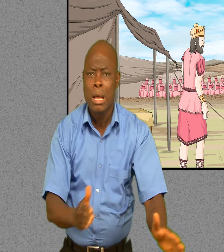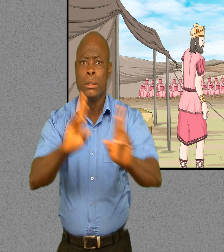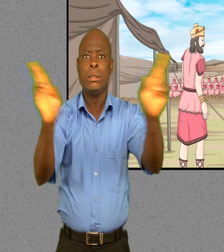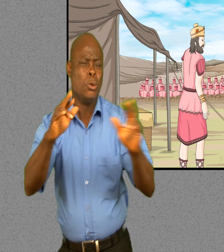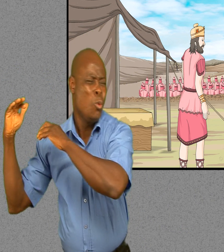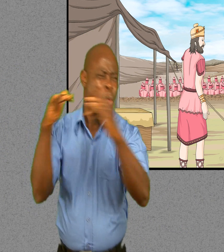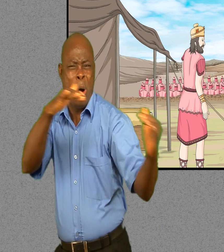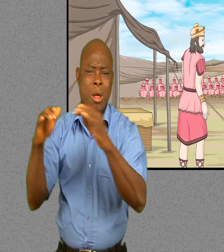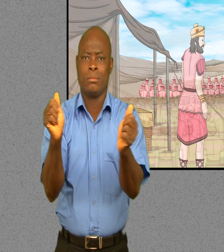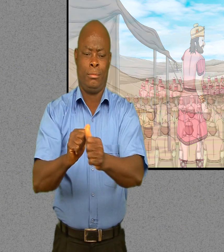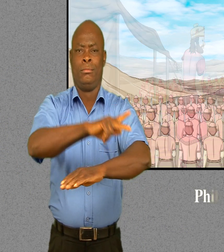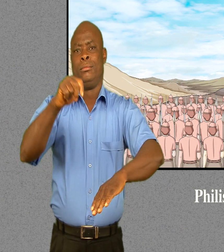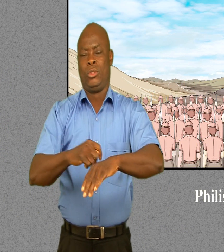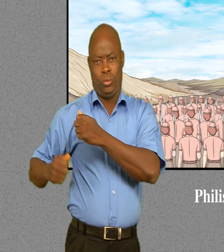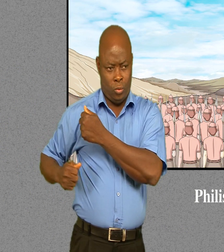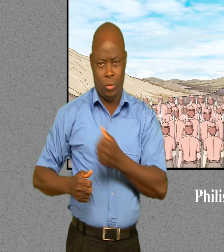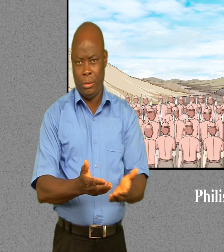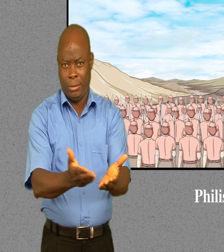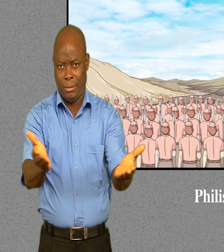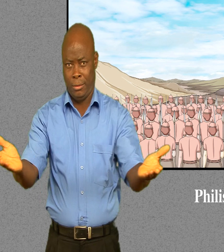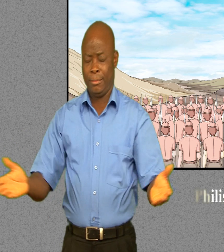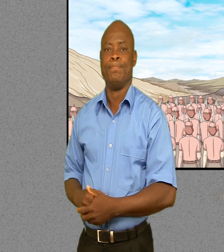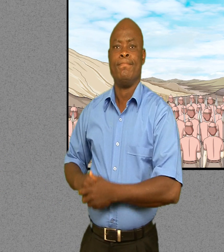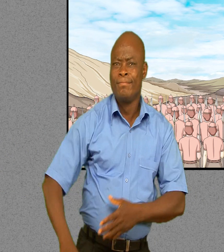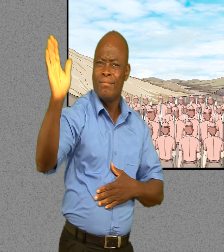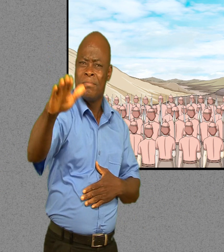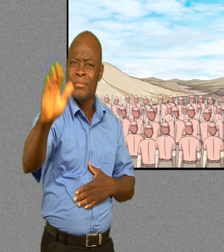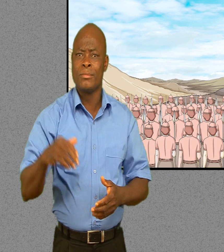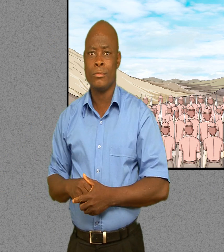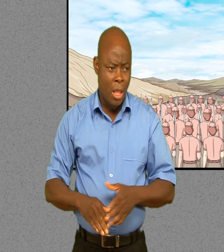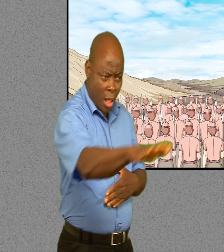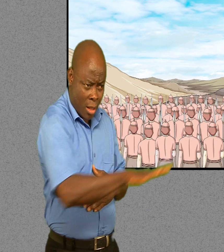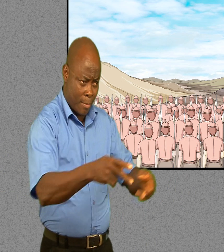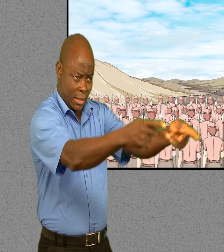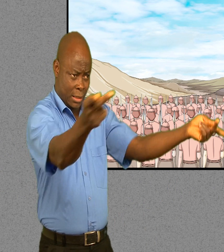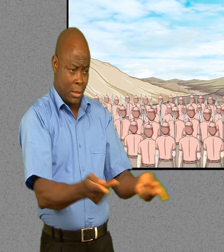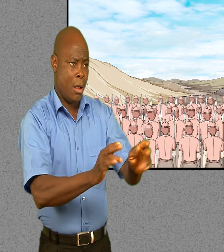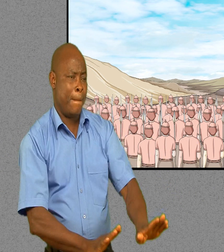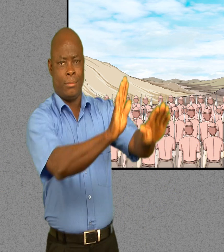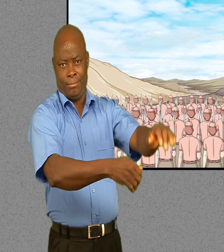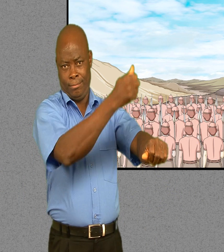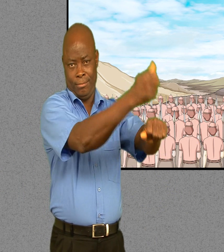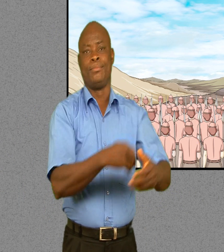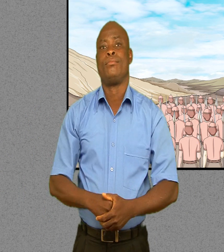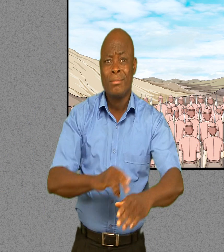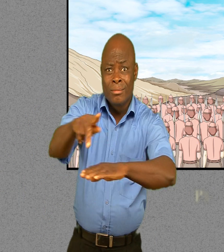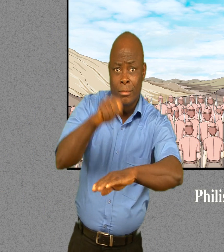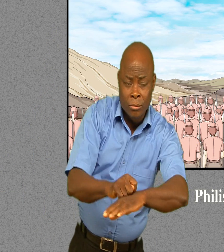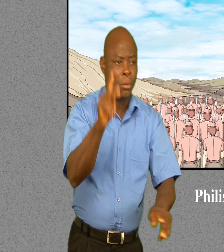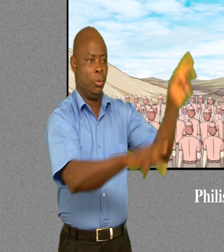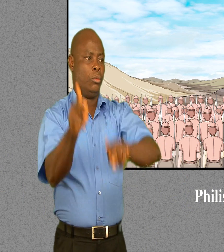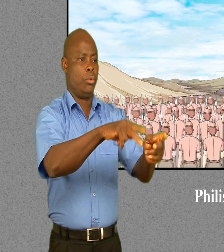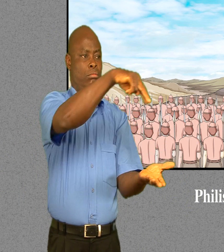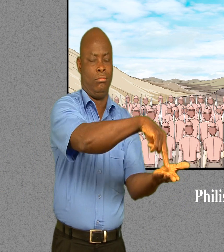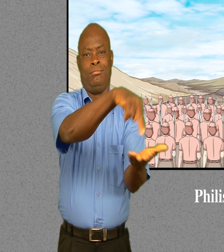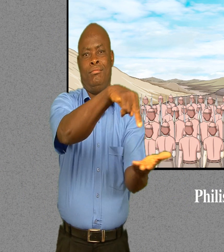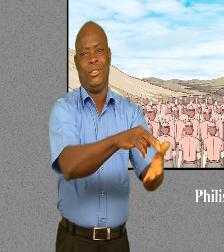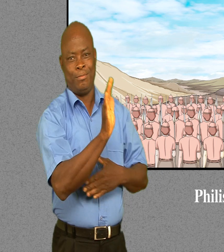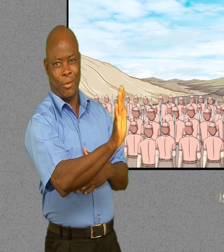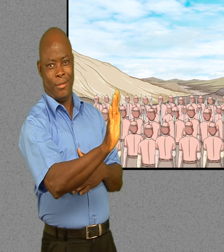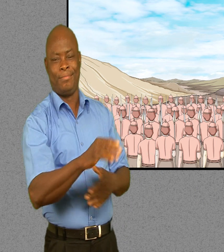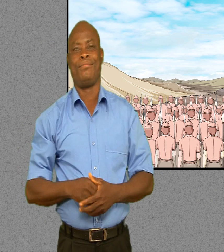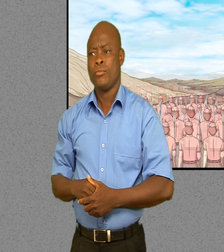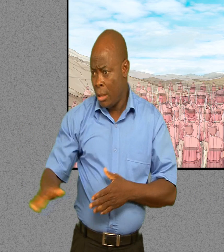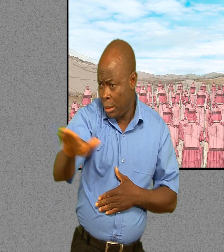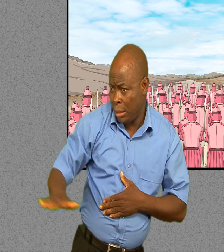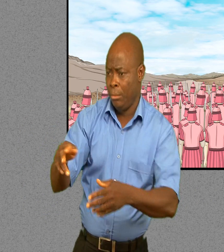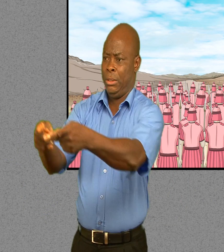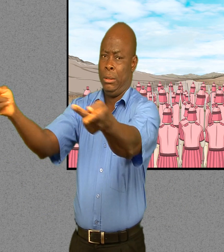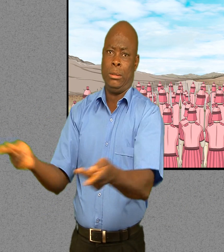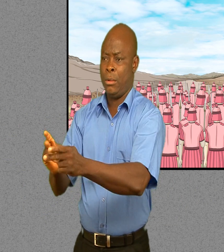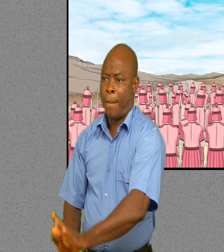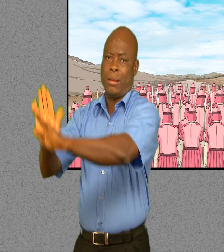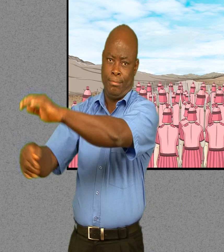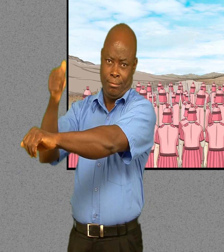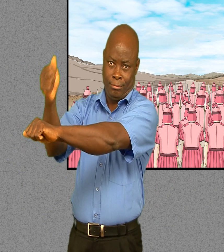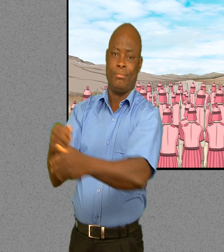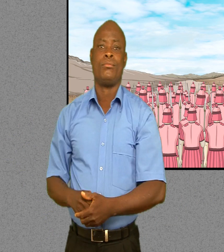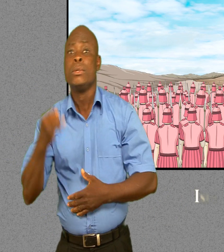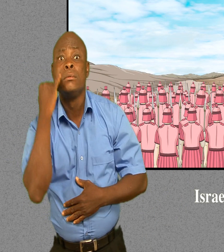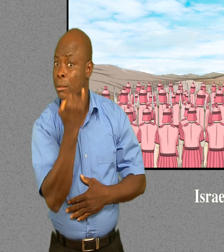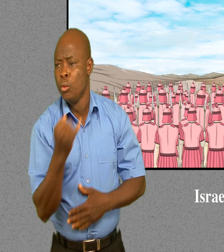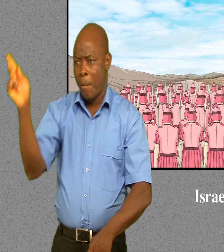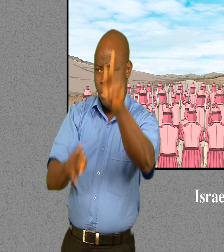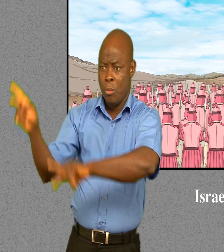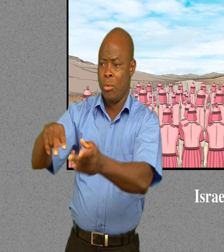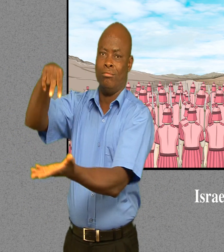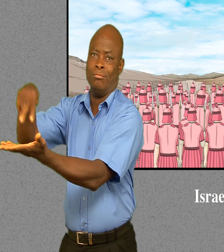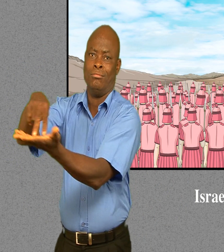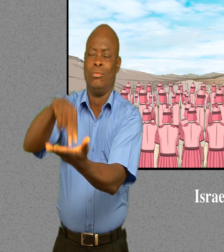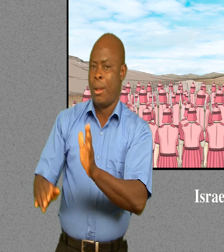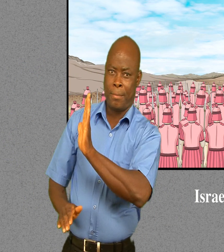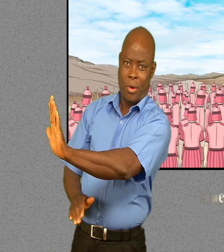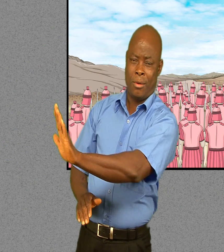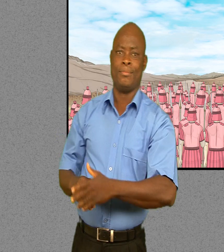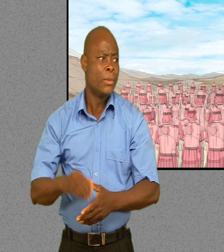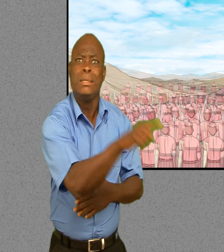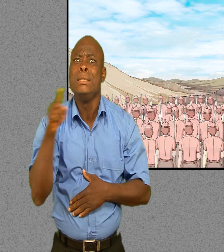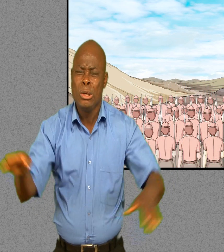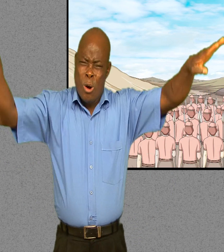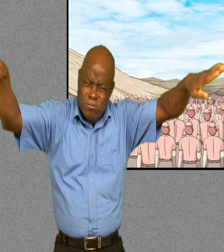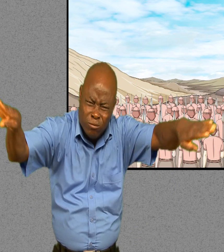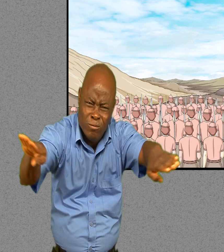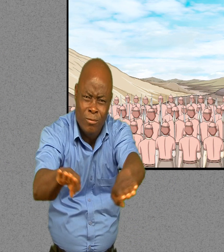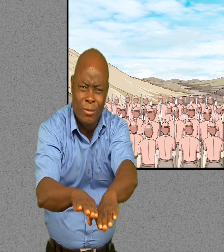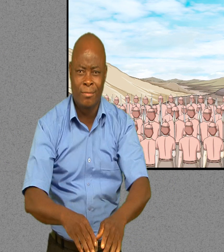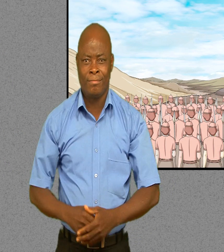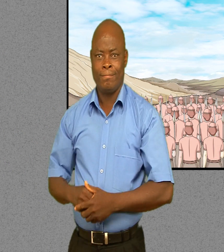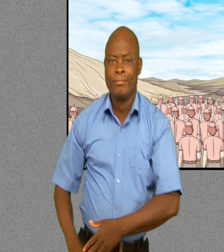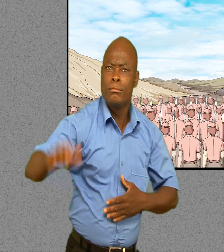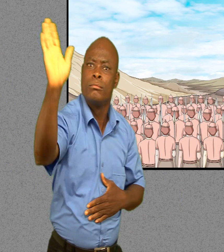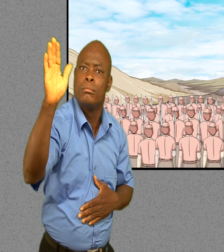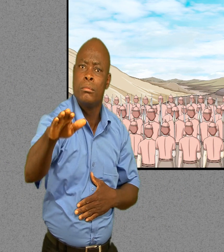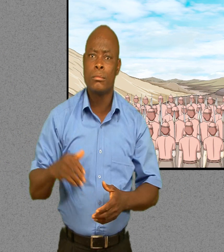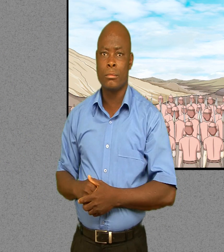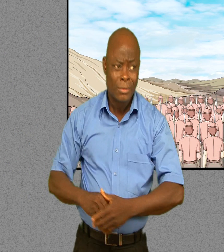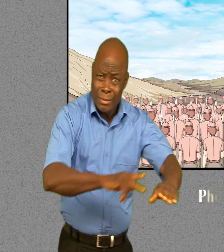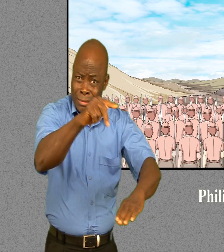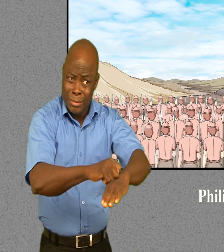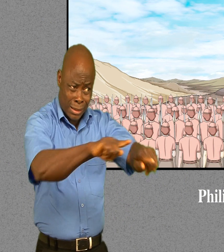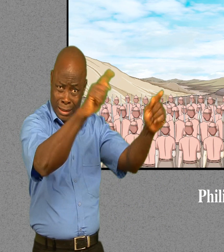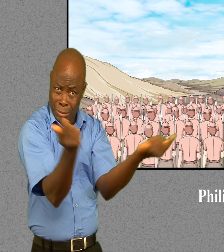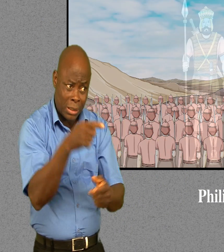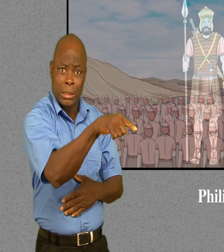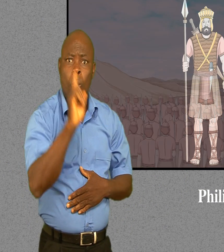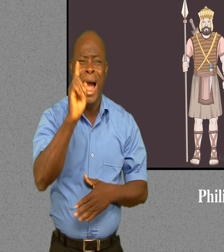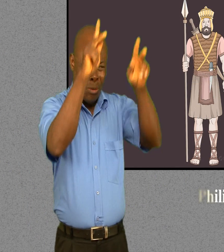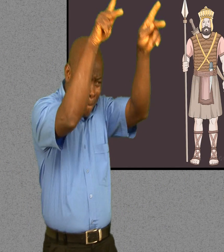The Philistines stood on one hill and the Israelites stood on another, with the valley between them.